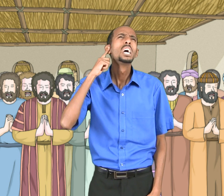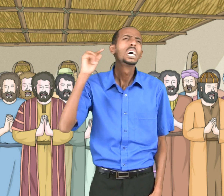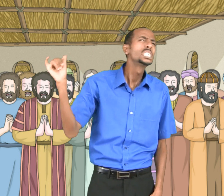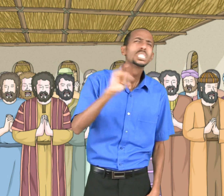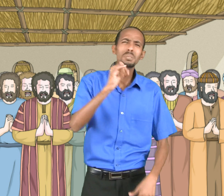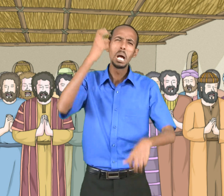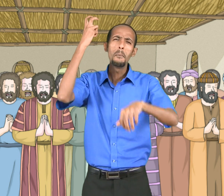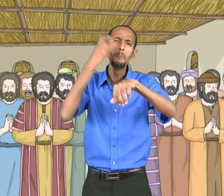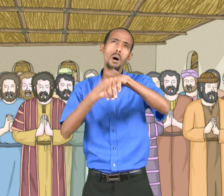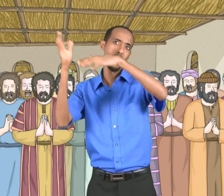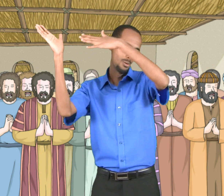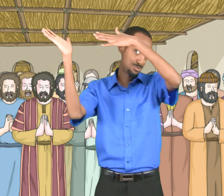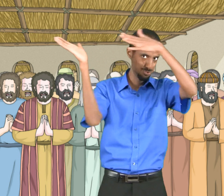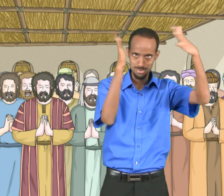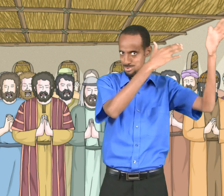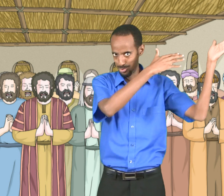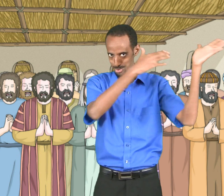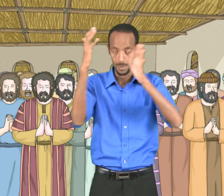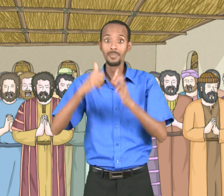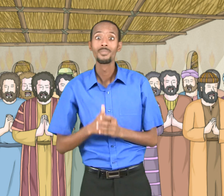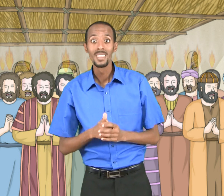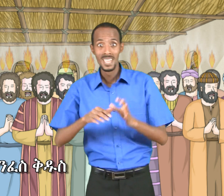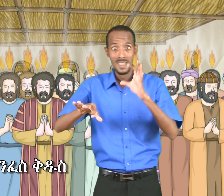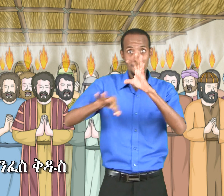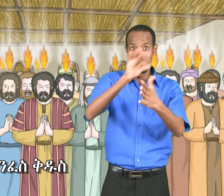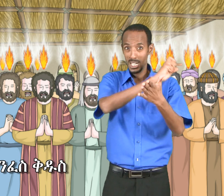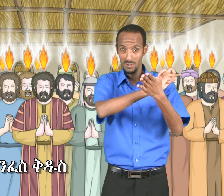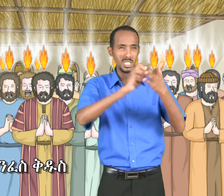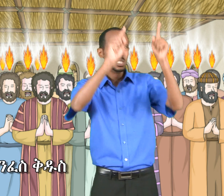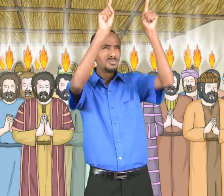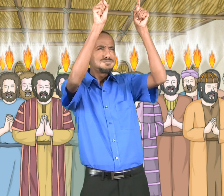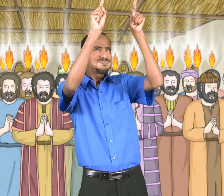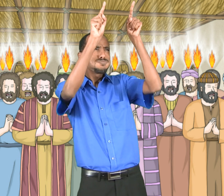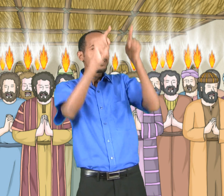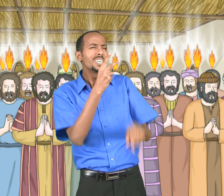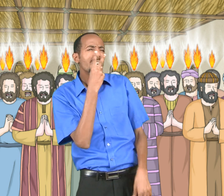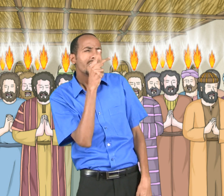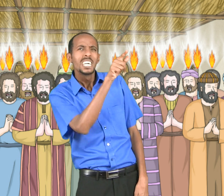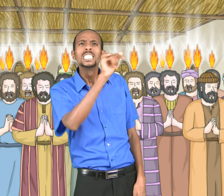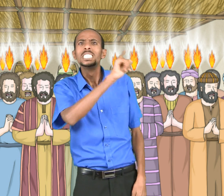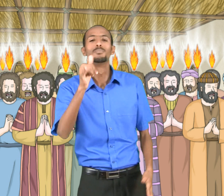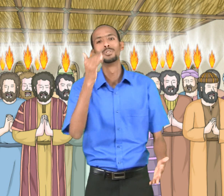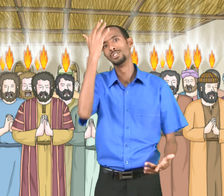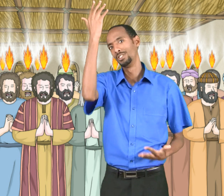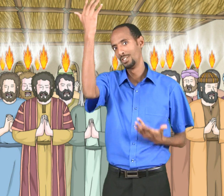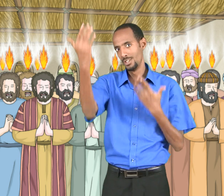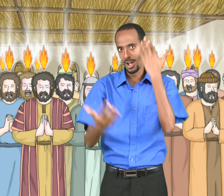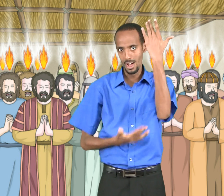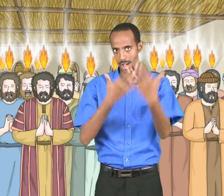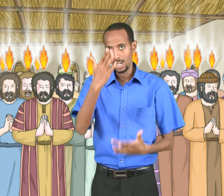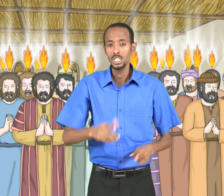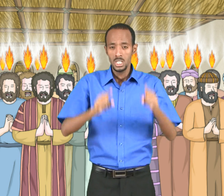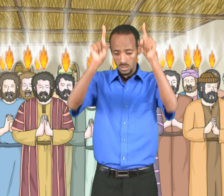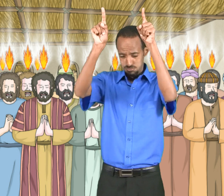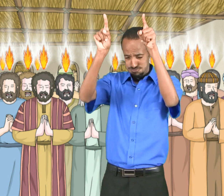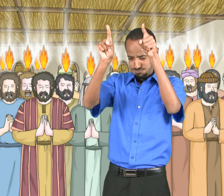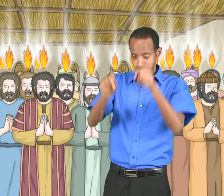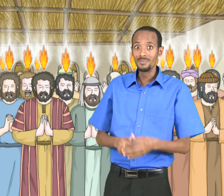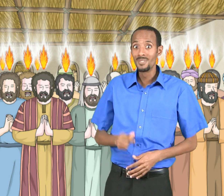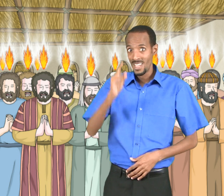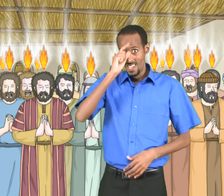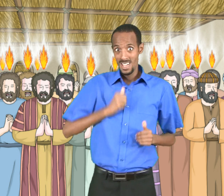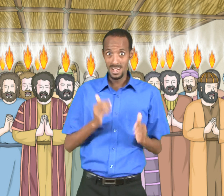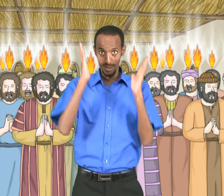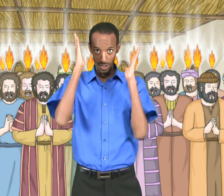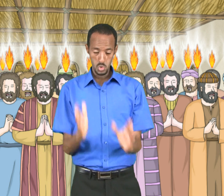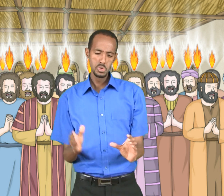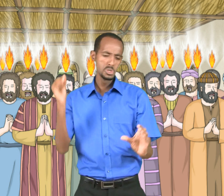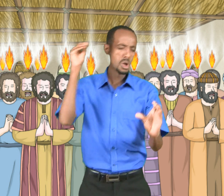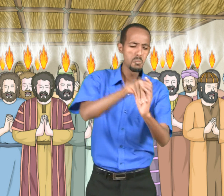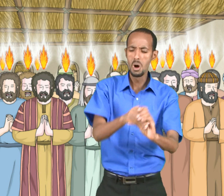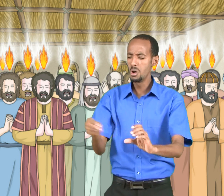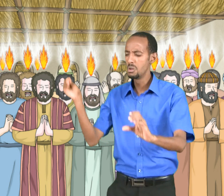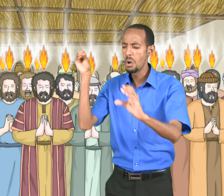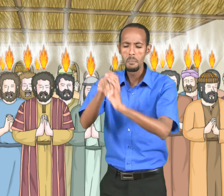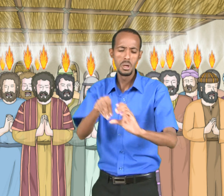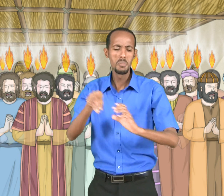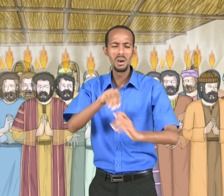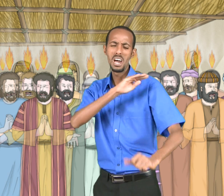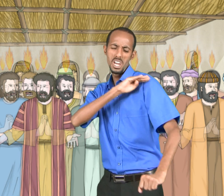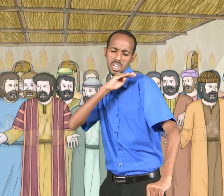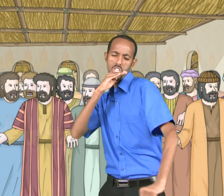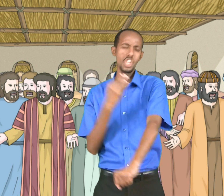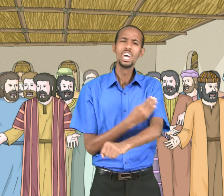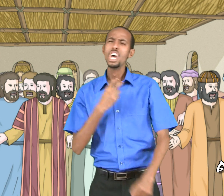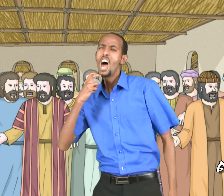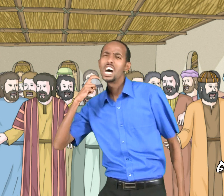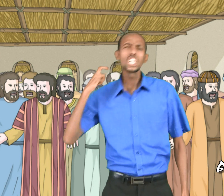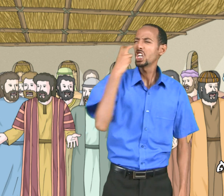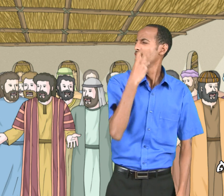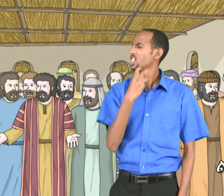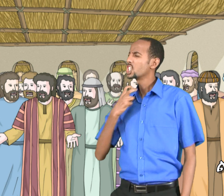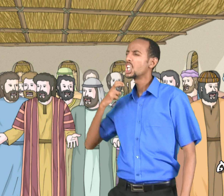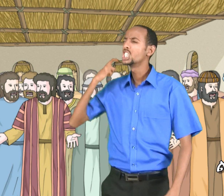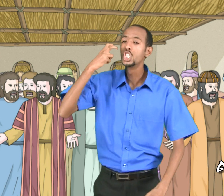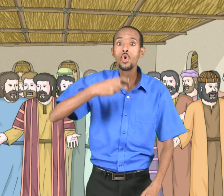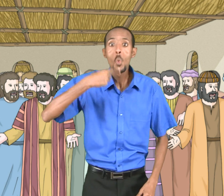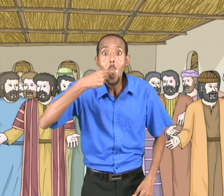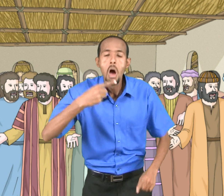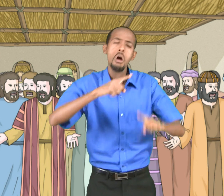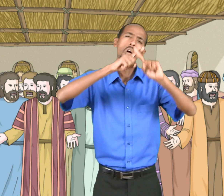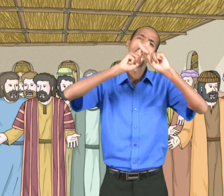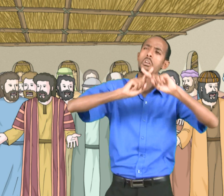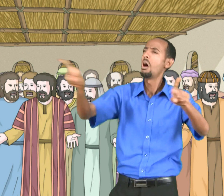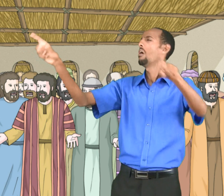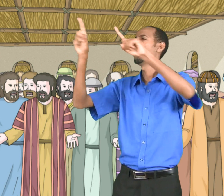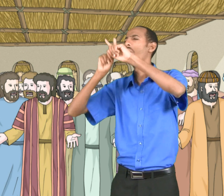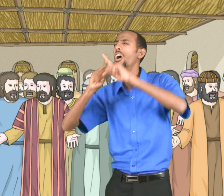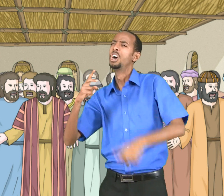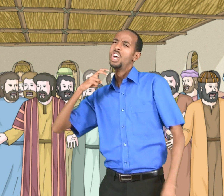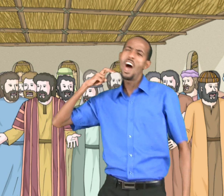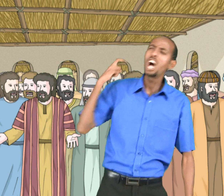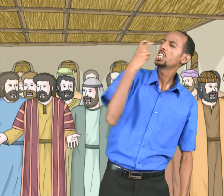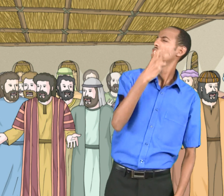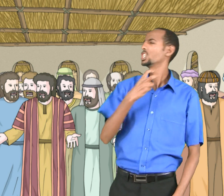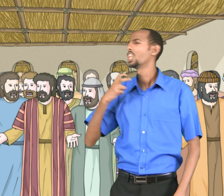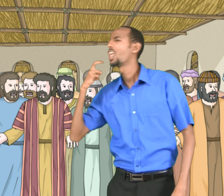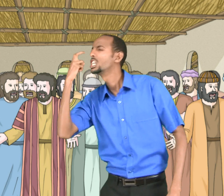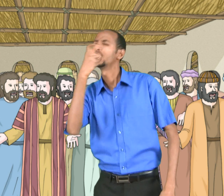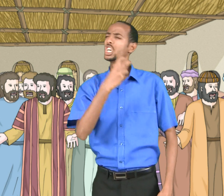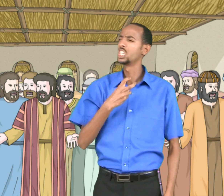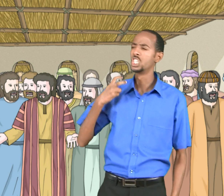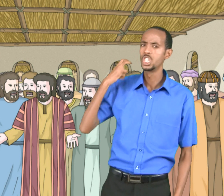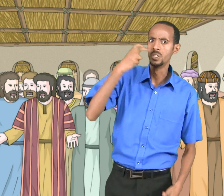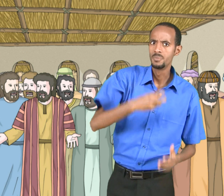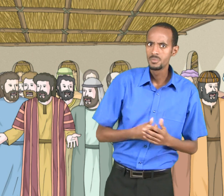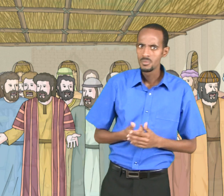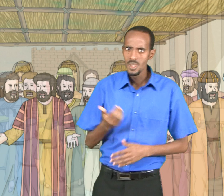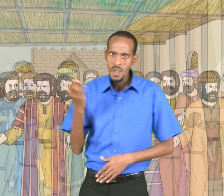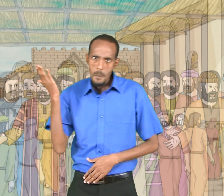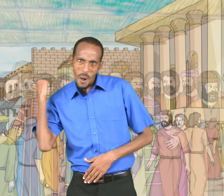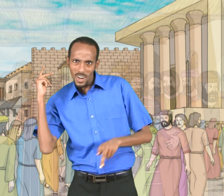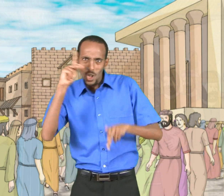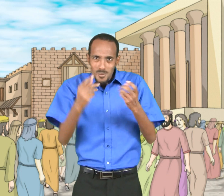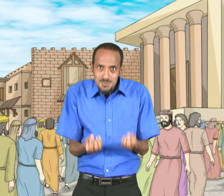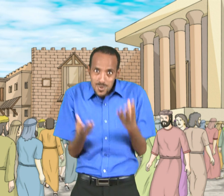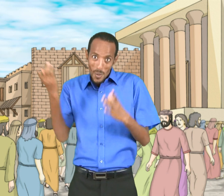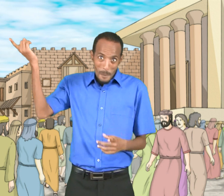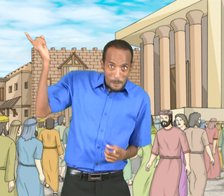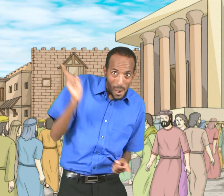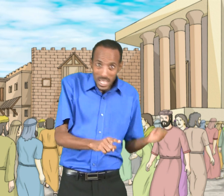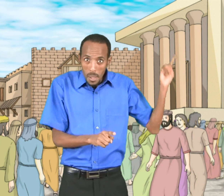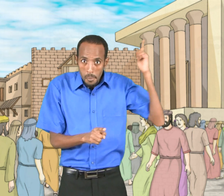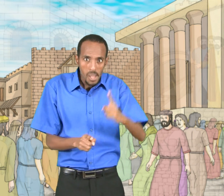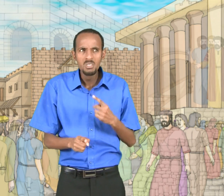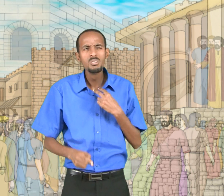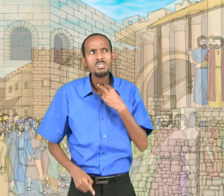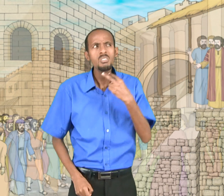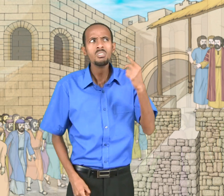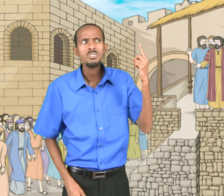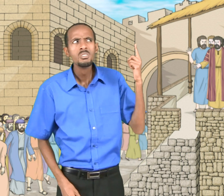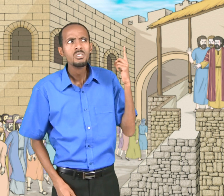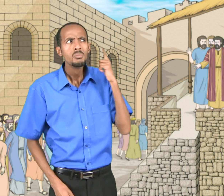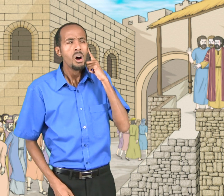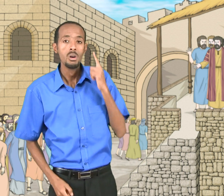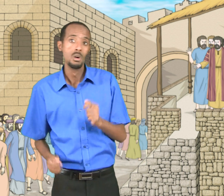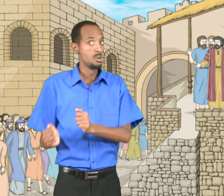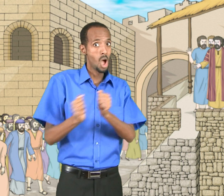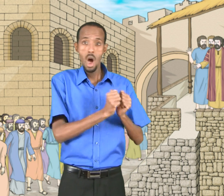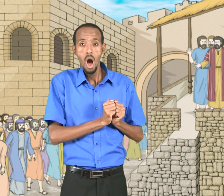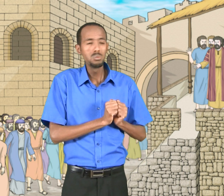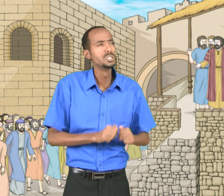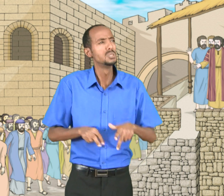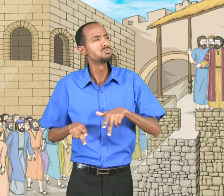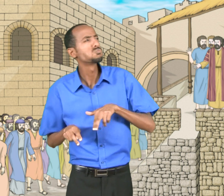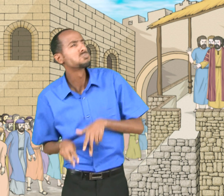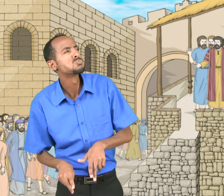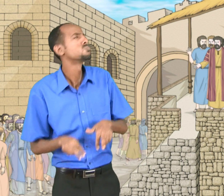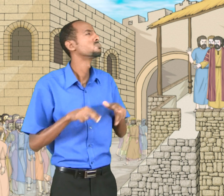They saw tongues like flames of fire that separated and came to rest on each of them. And they were all filled with the Holy Spirit and began to speak in other tongues as the Spirit enabled them. Now there were dwelling in Jerusalem God-fearing Jews from every nation under heaven.